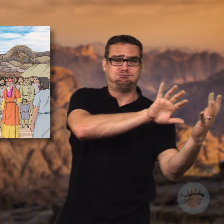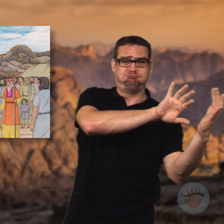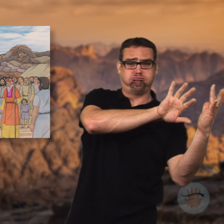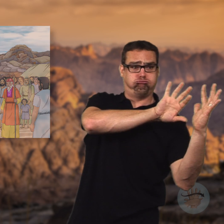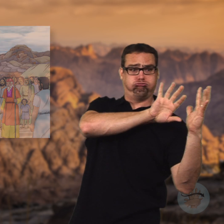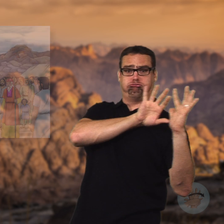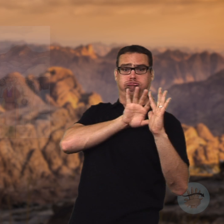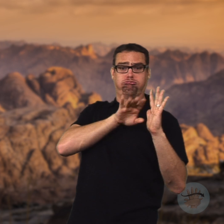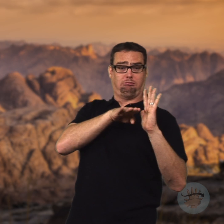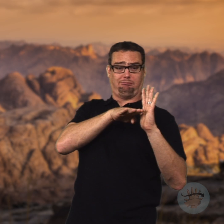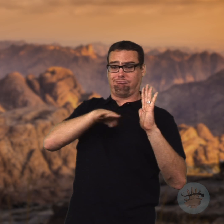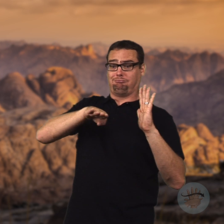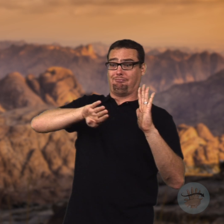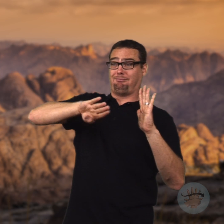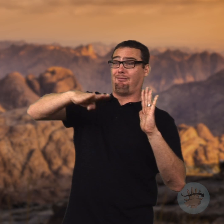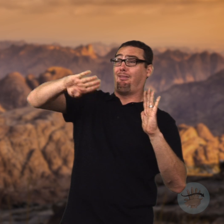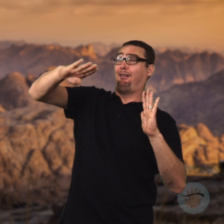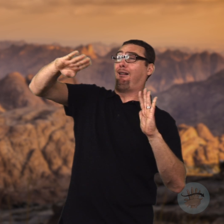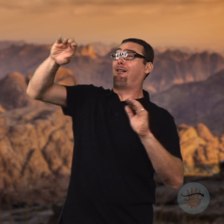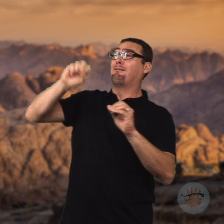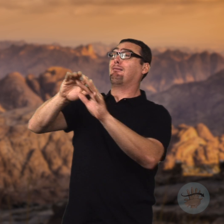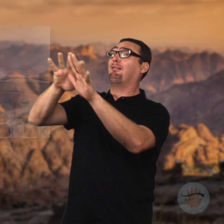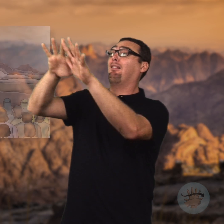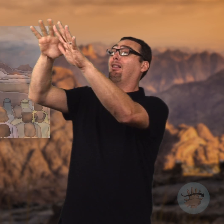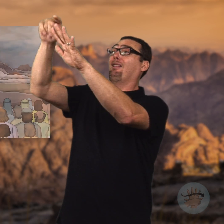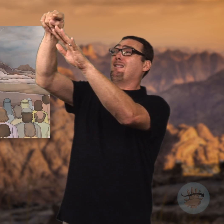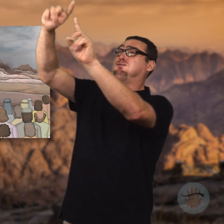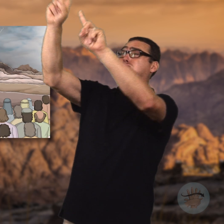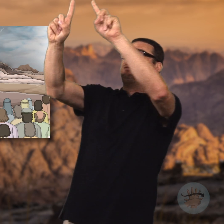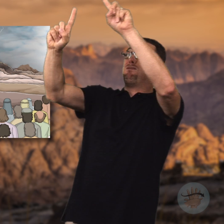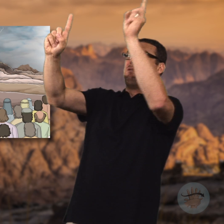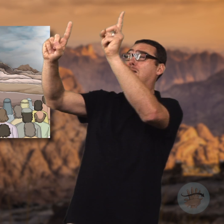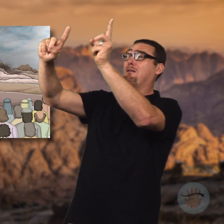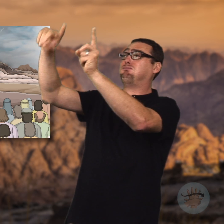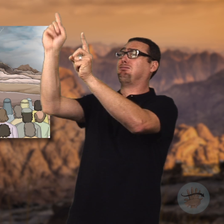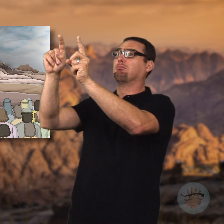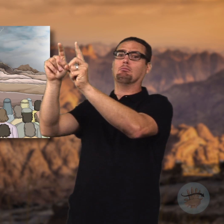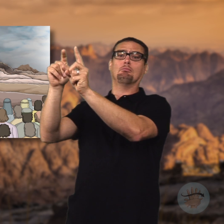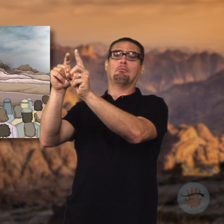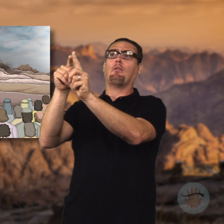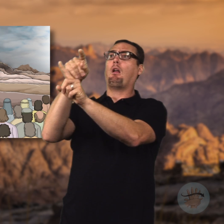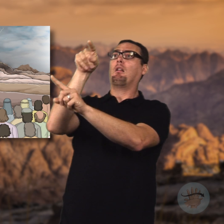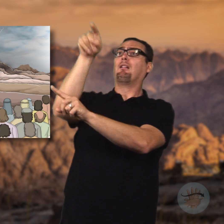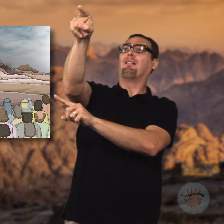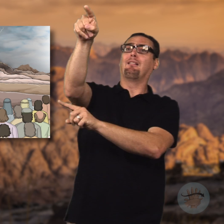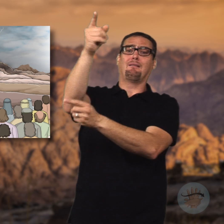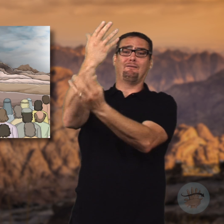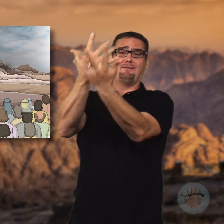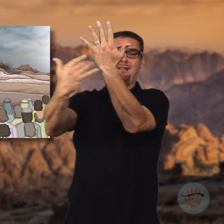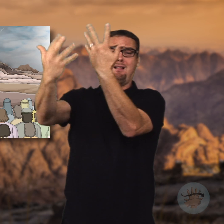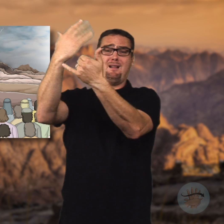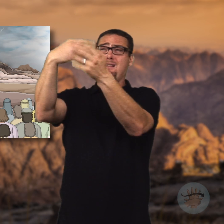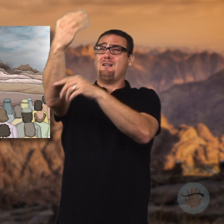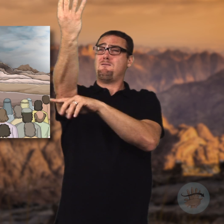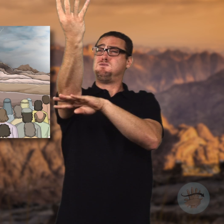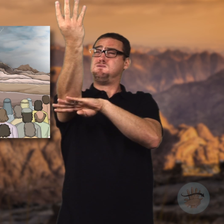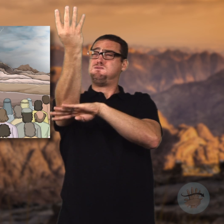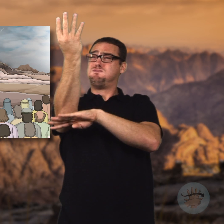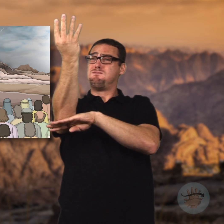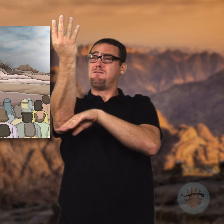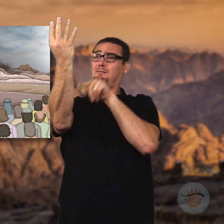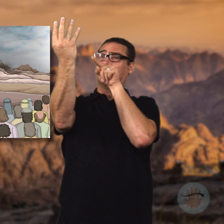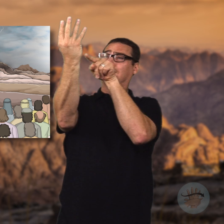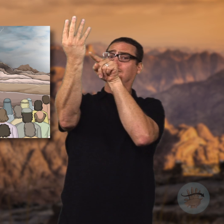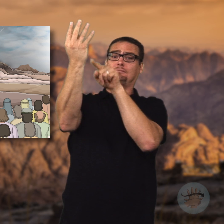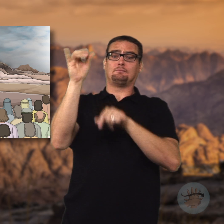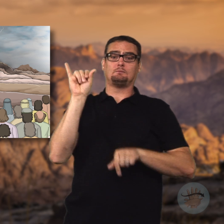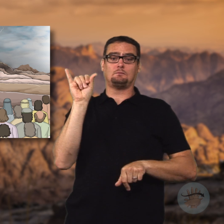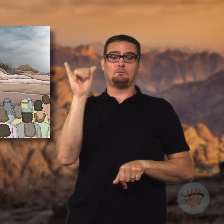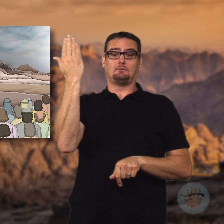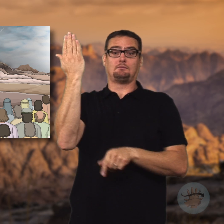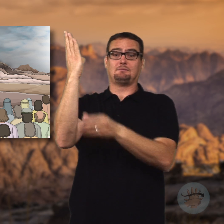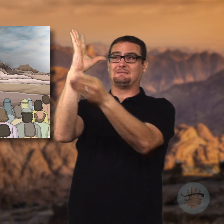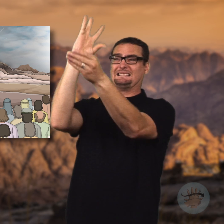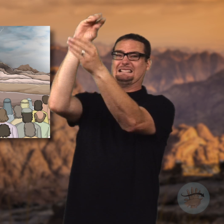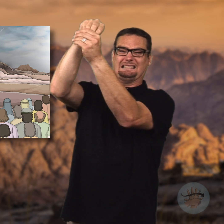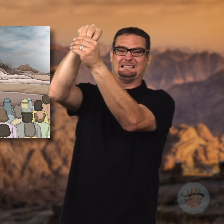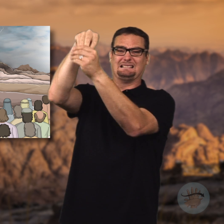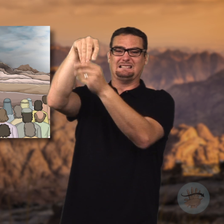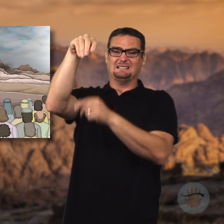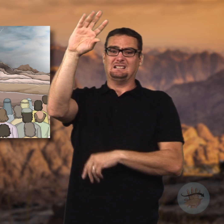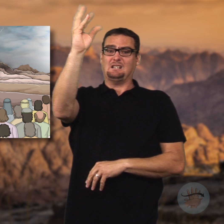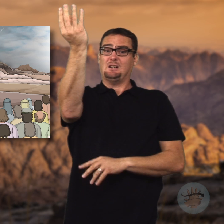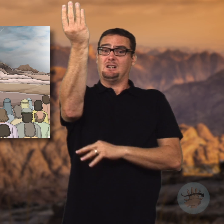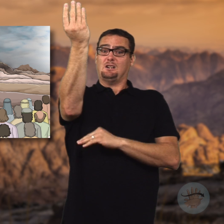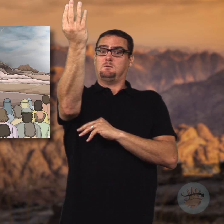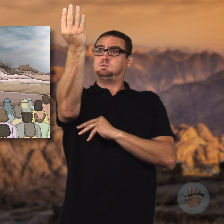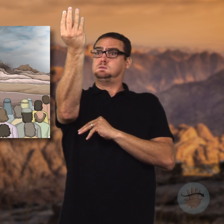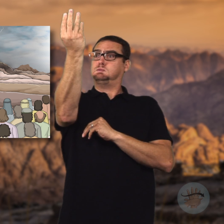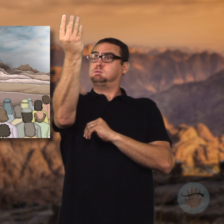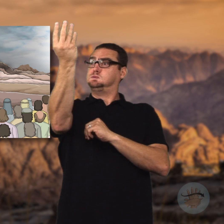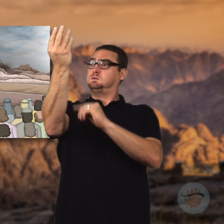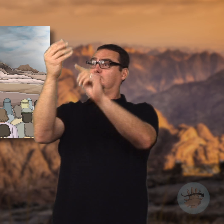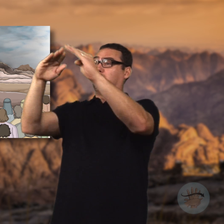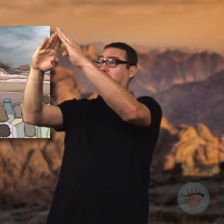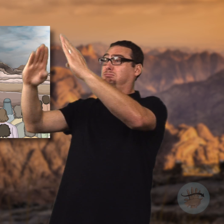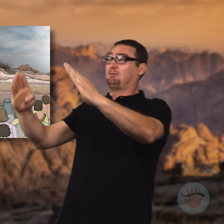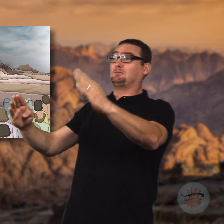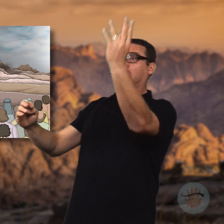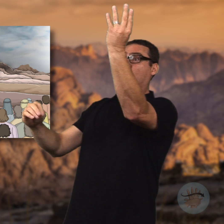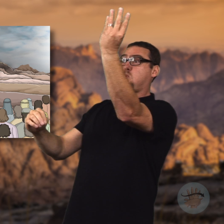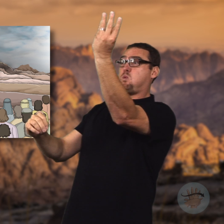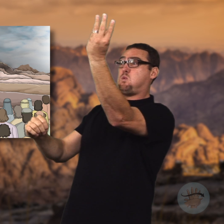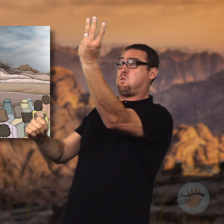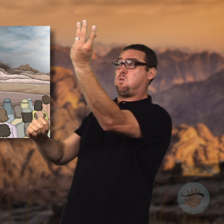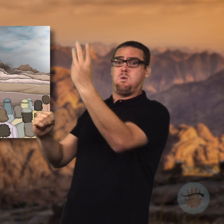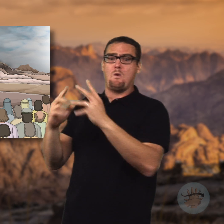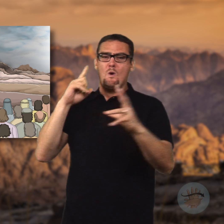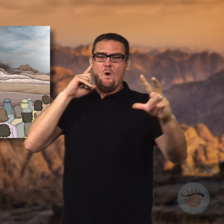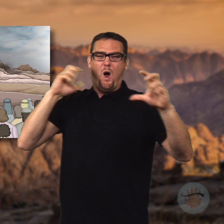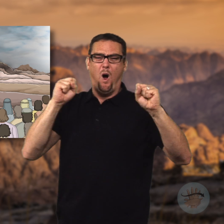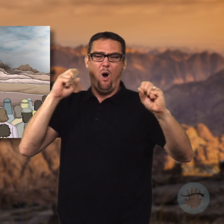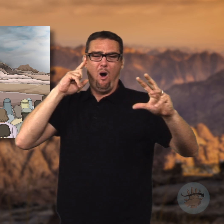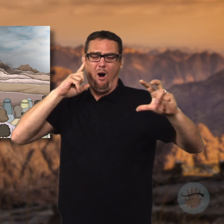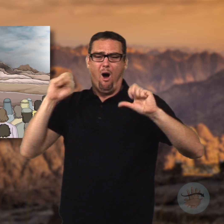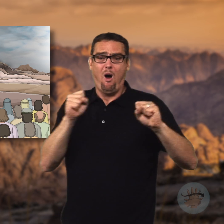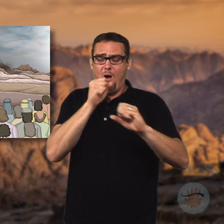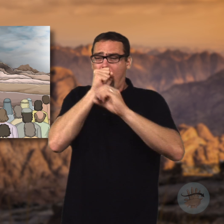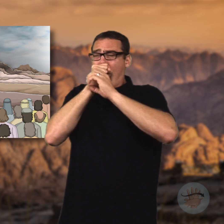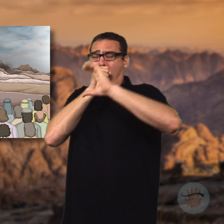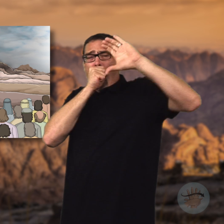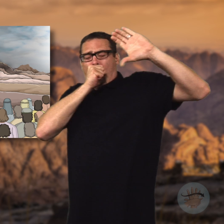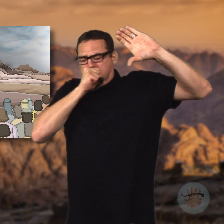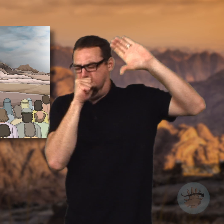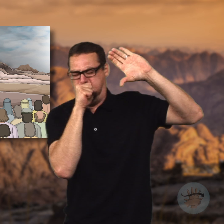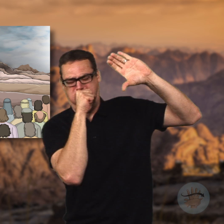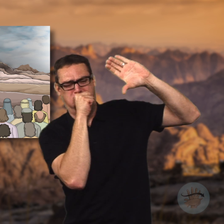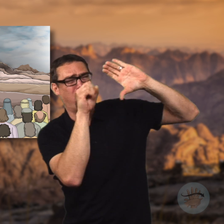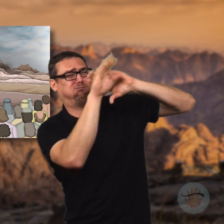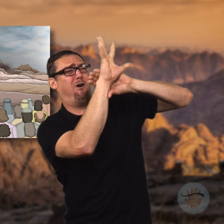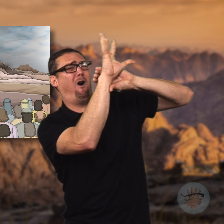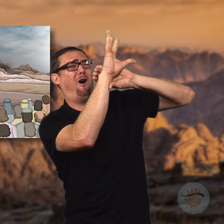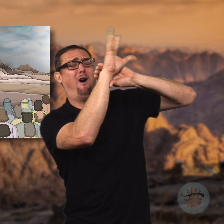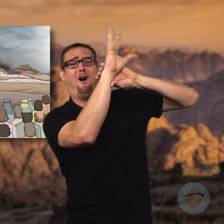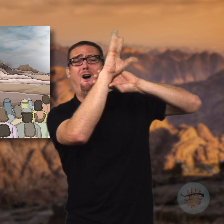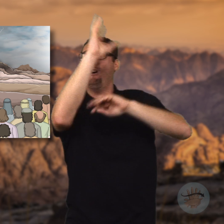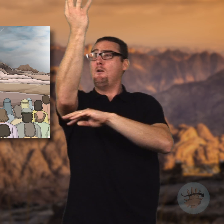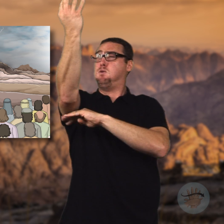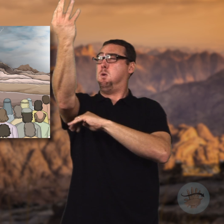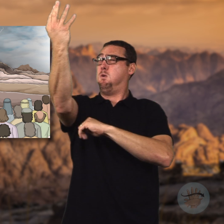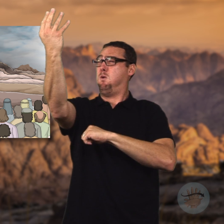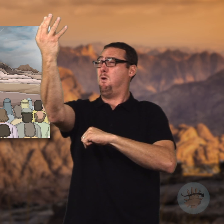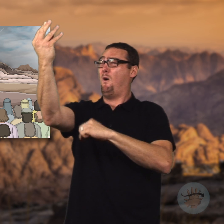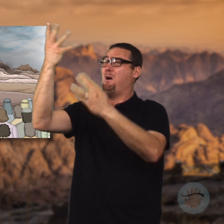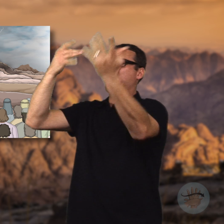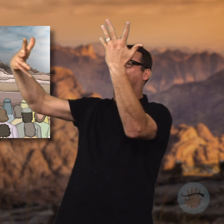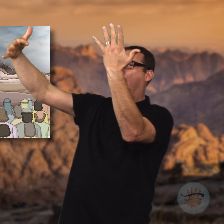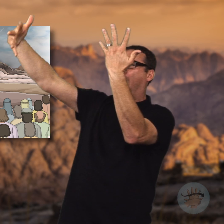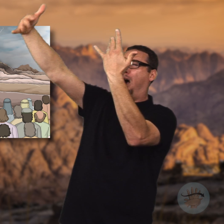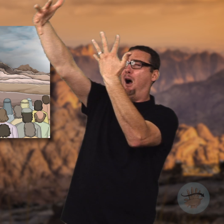Then Moses brought the people out of the camp to meet with God, and they stood at the foot of the mountain.